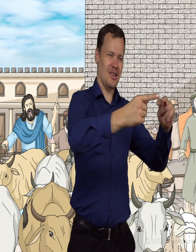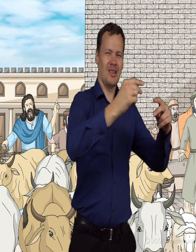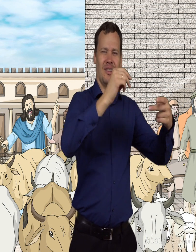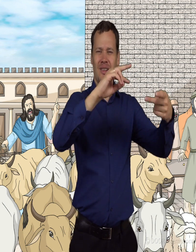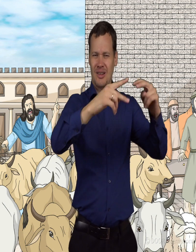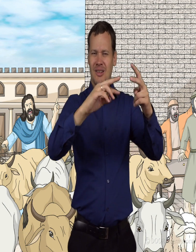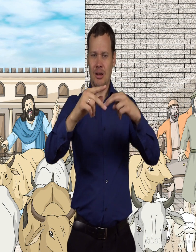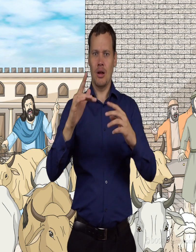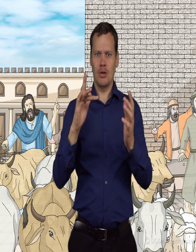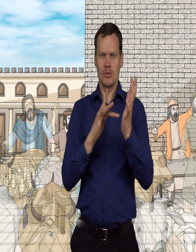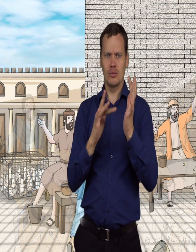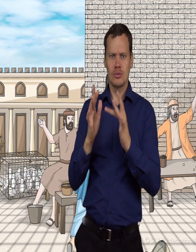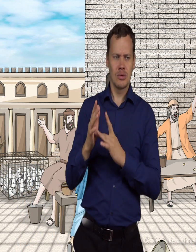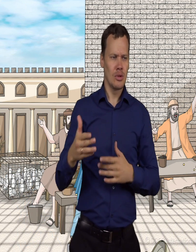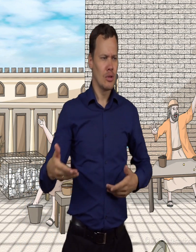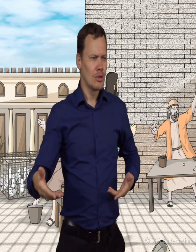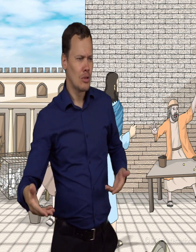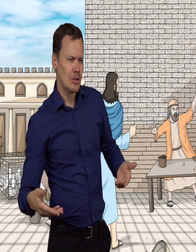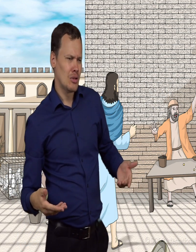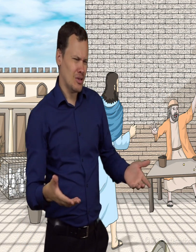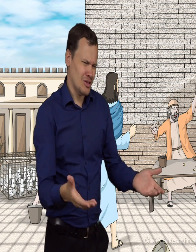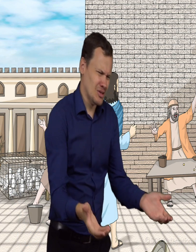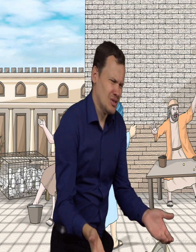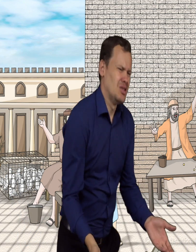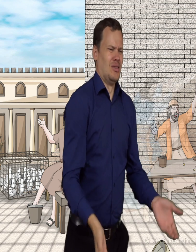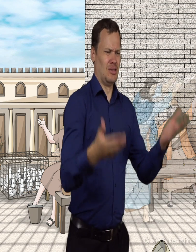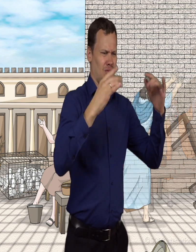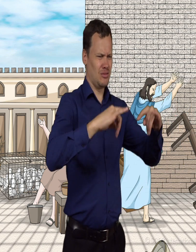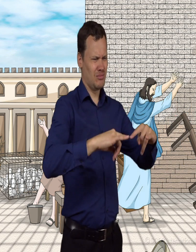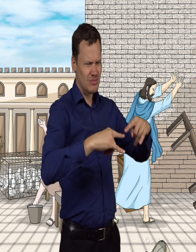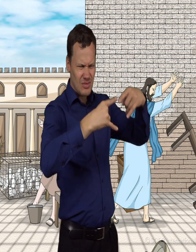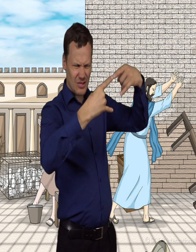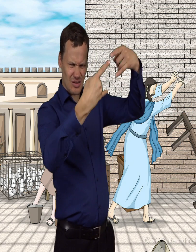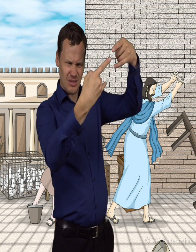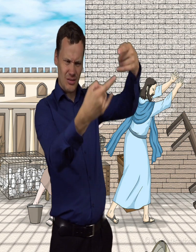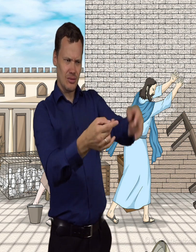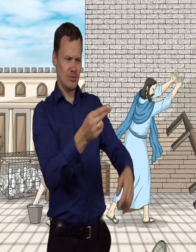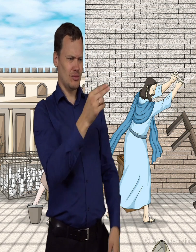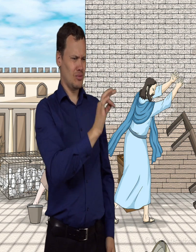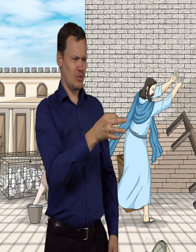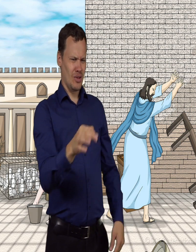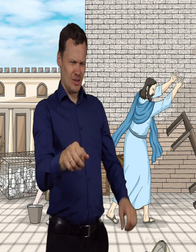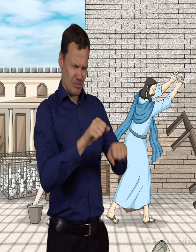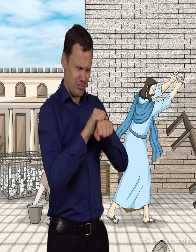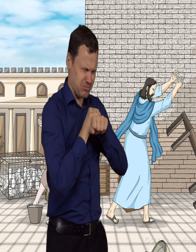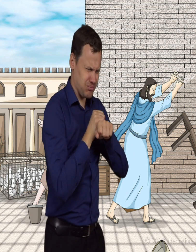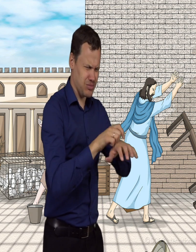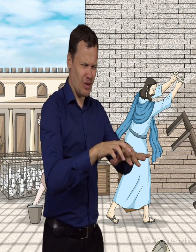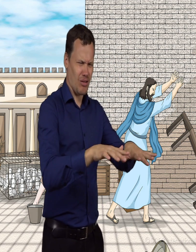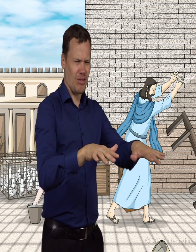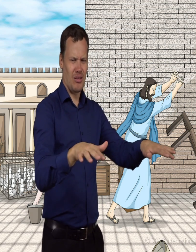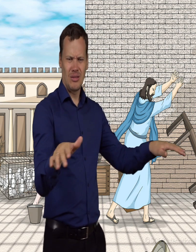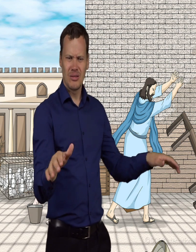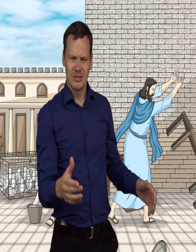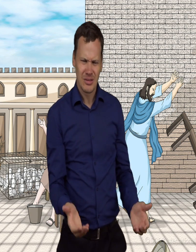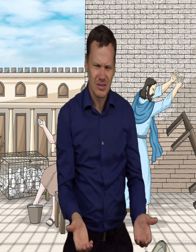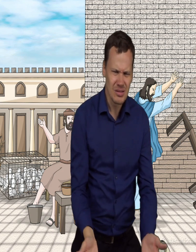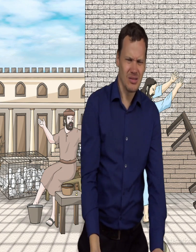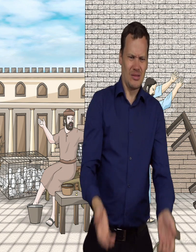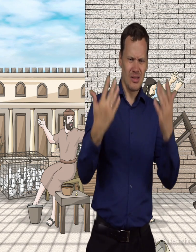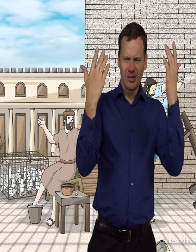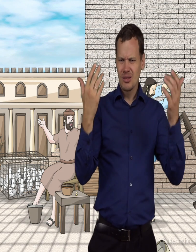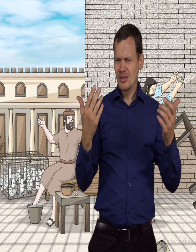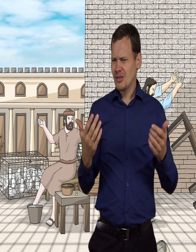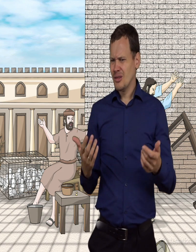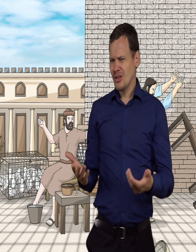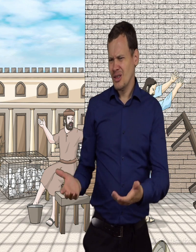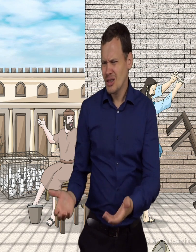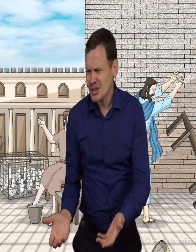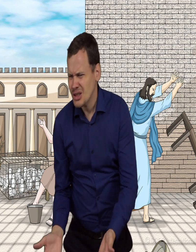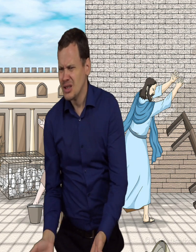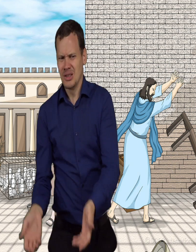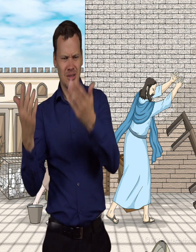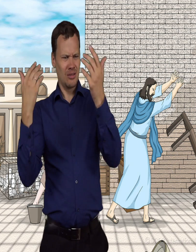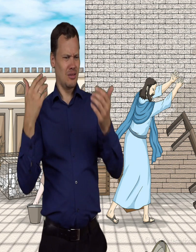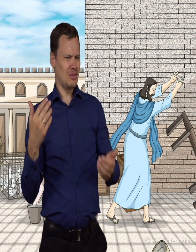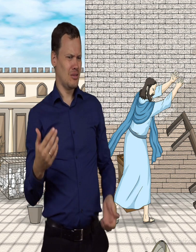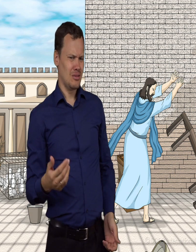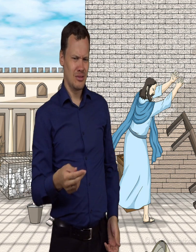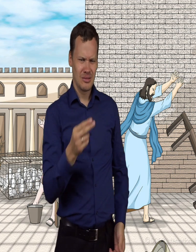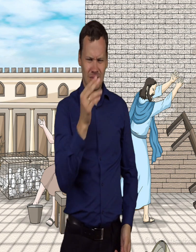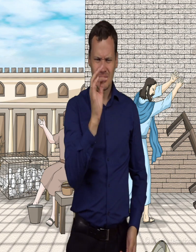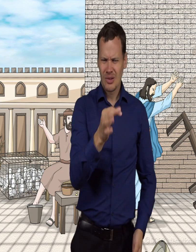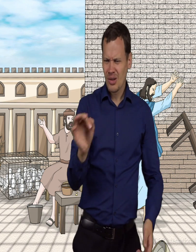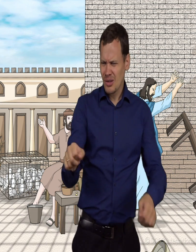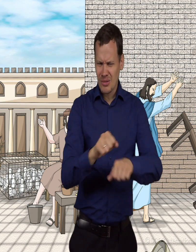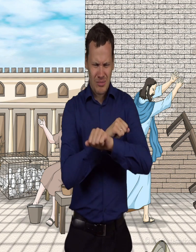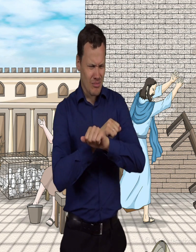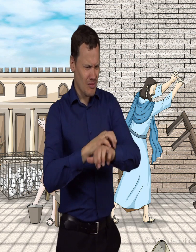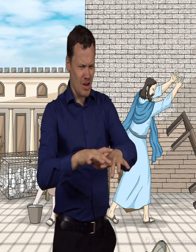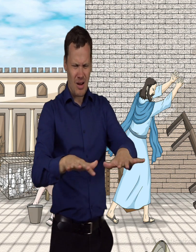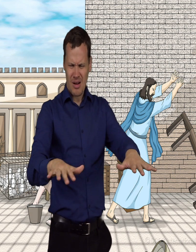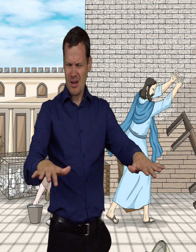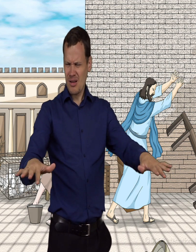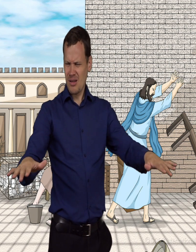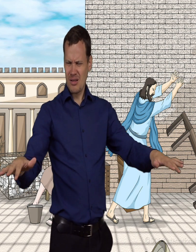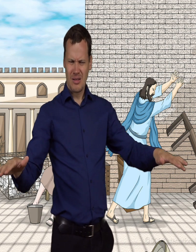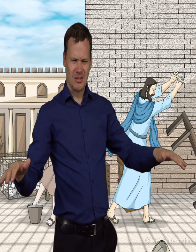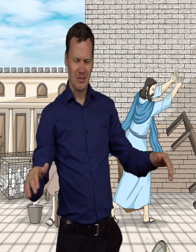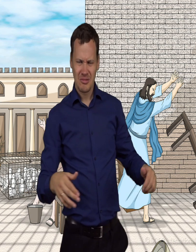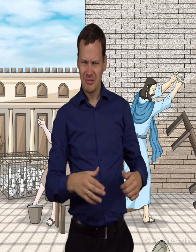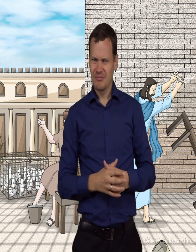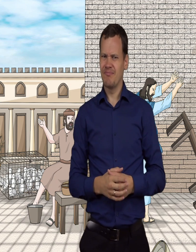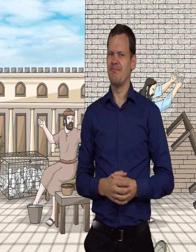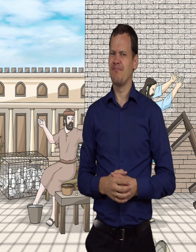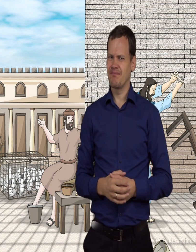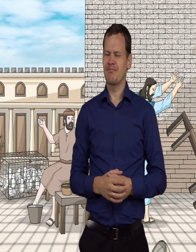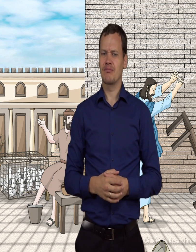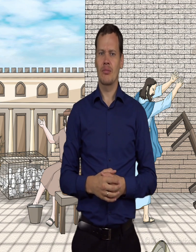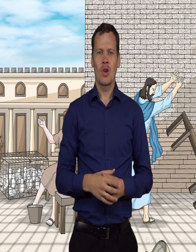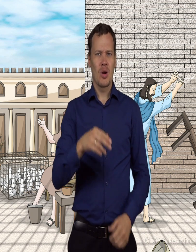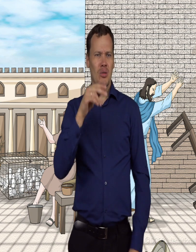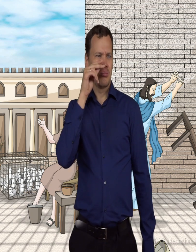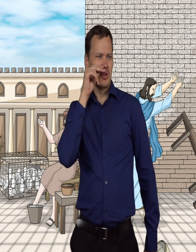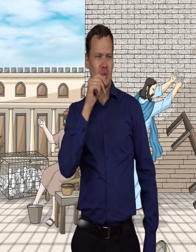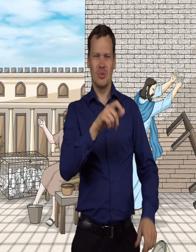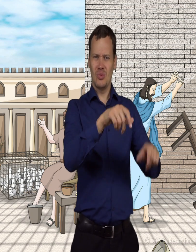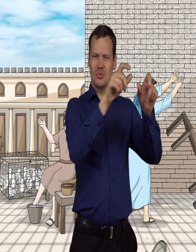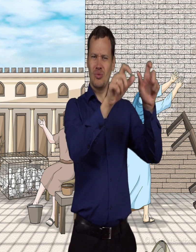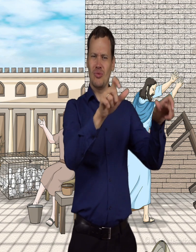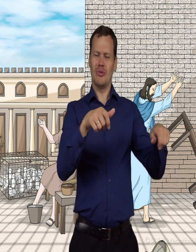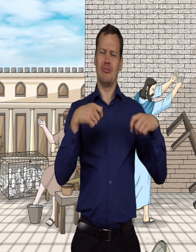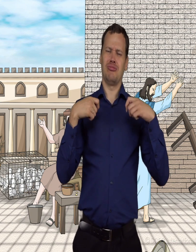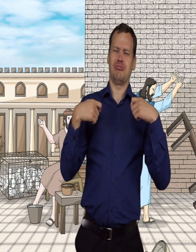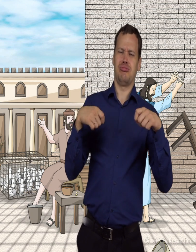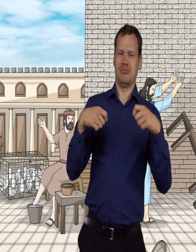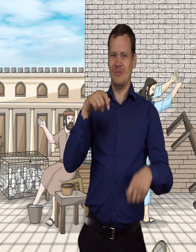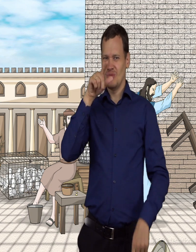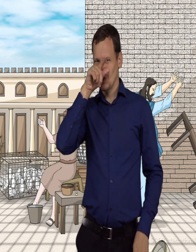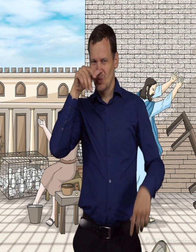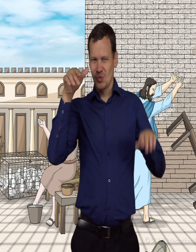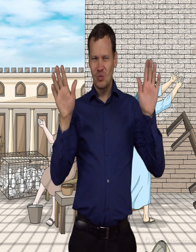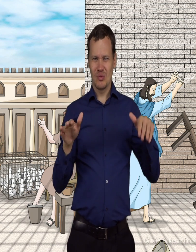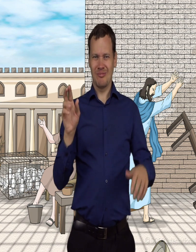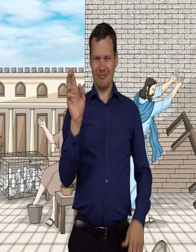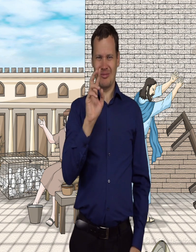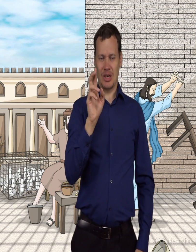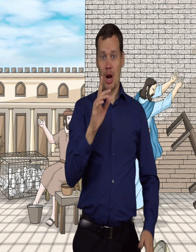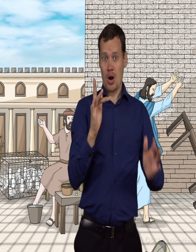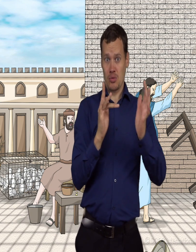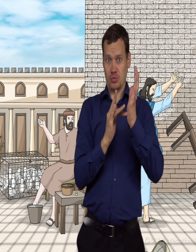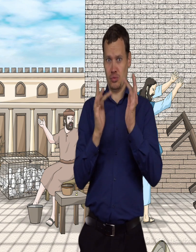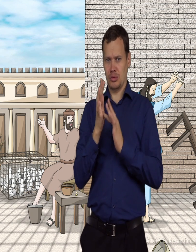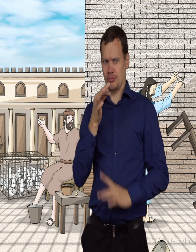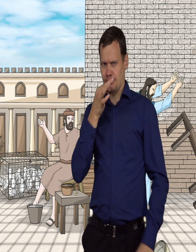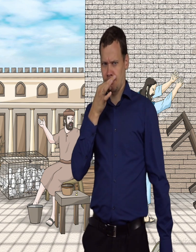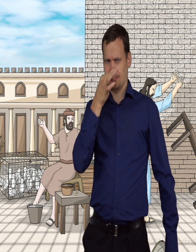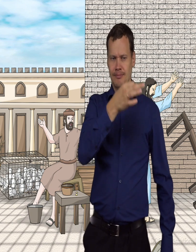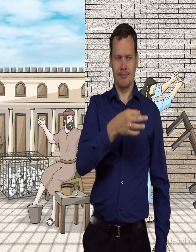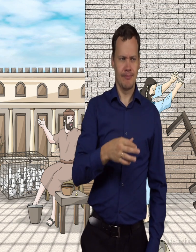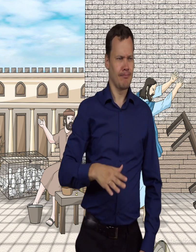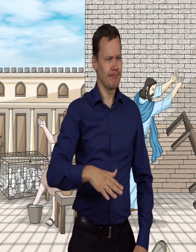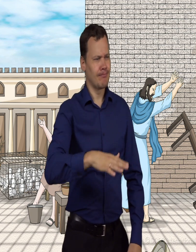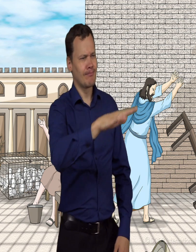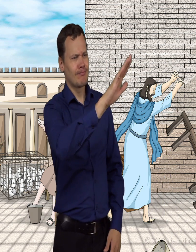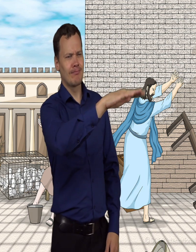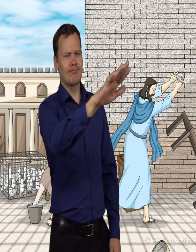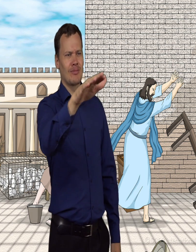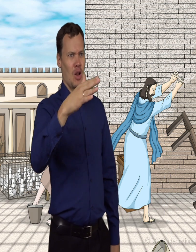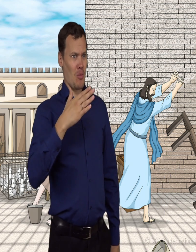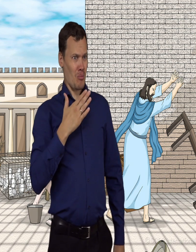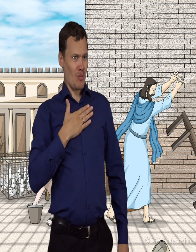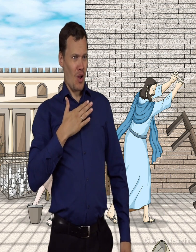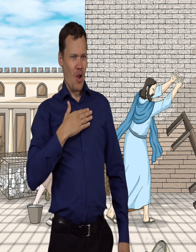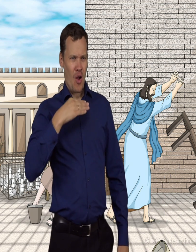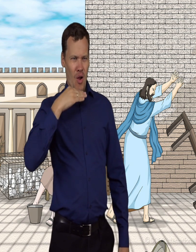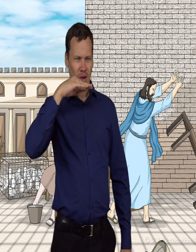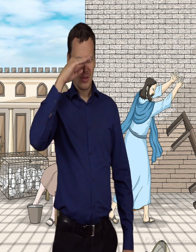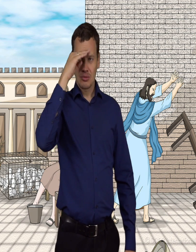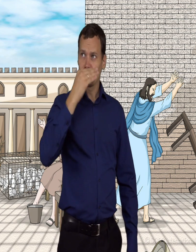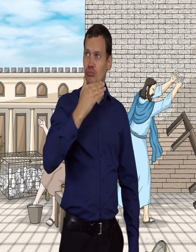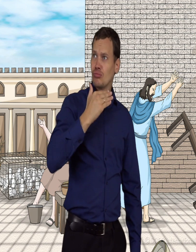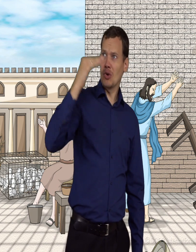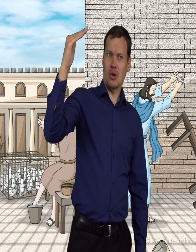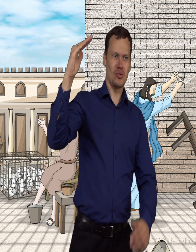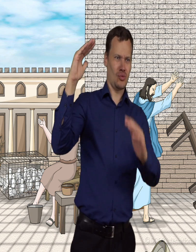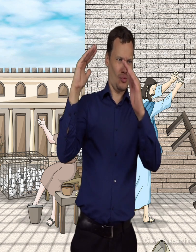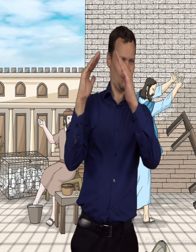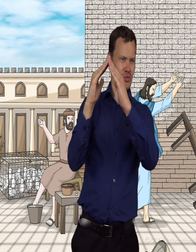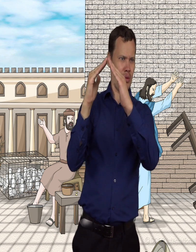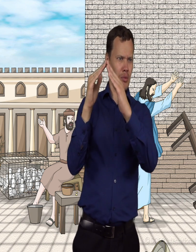He poured out the coins of the money changers and overturned their tables. To those selling doves He said, “Get these out of here!